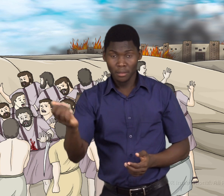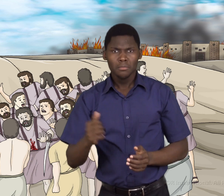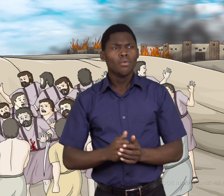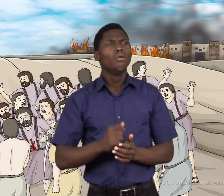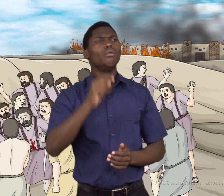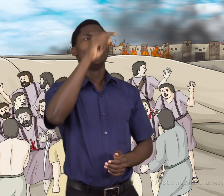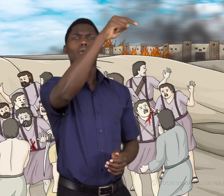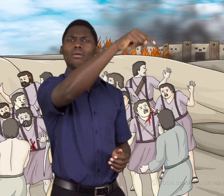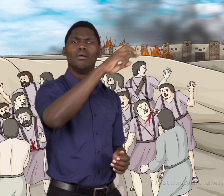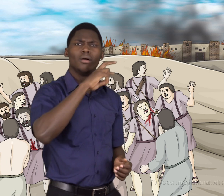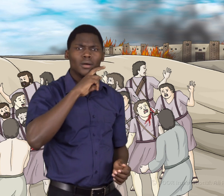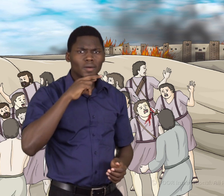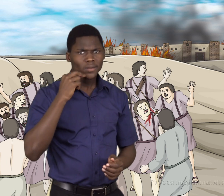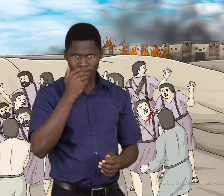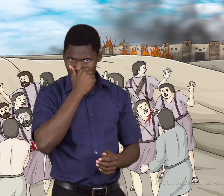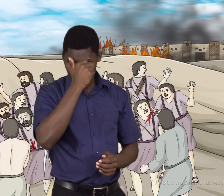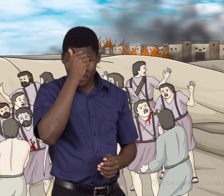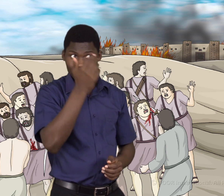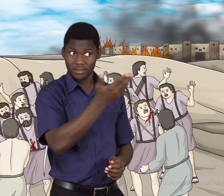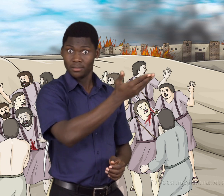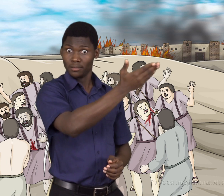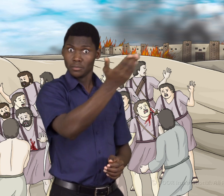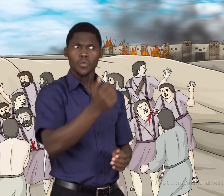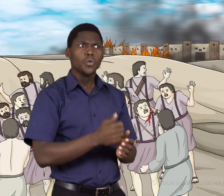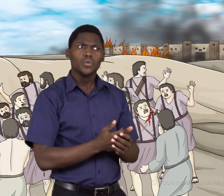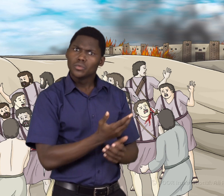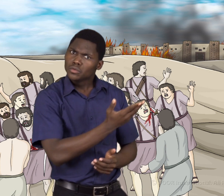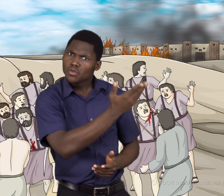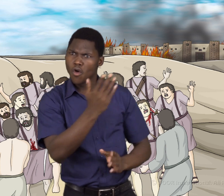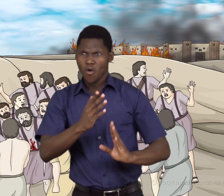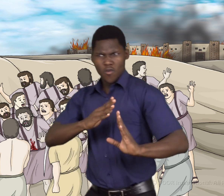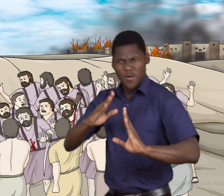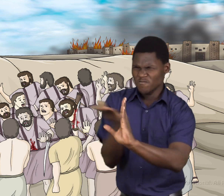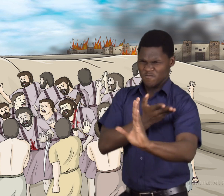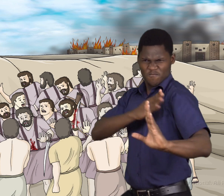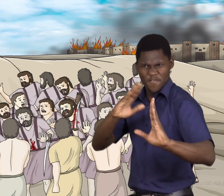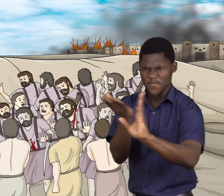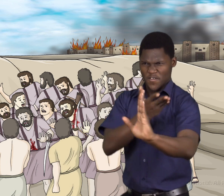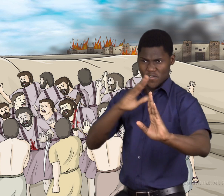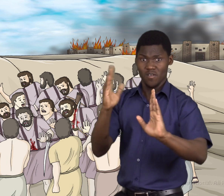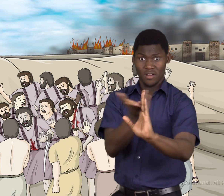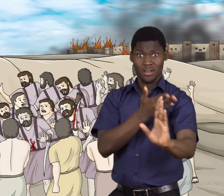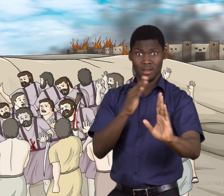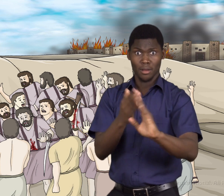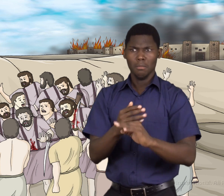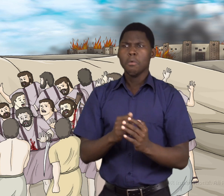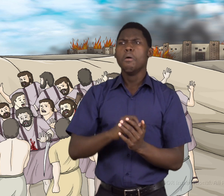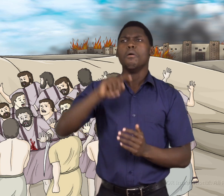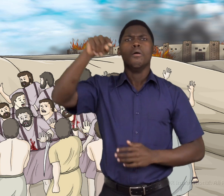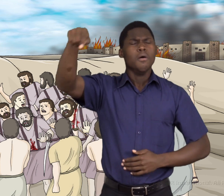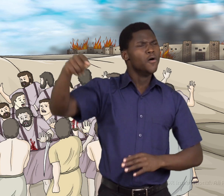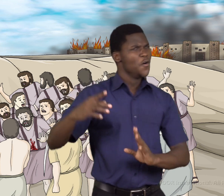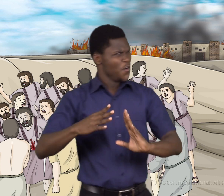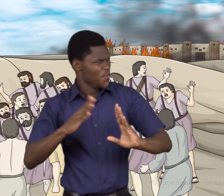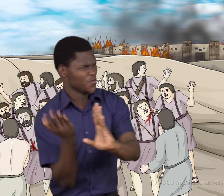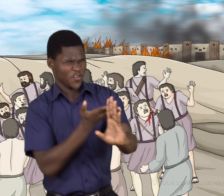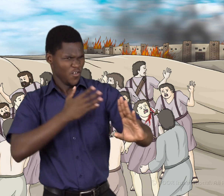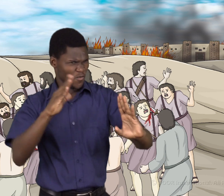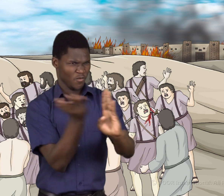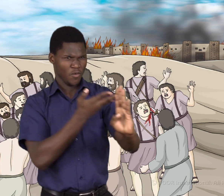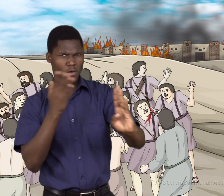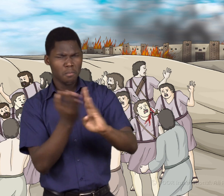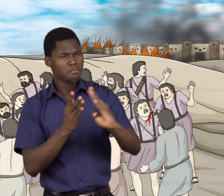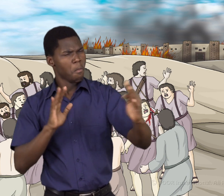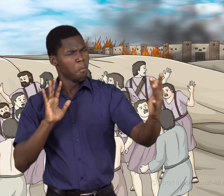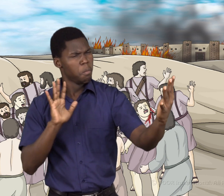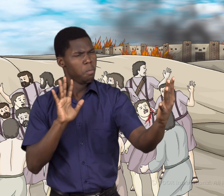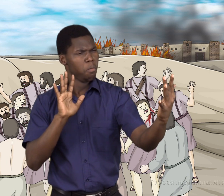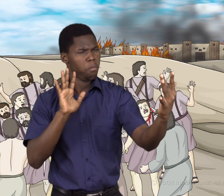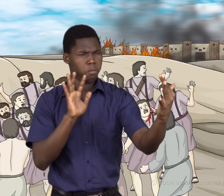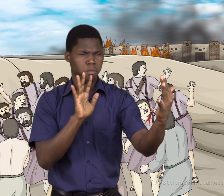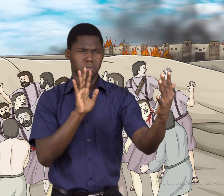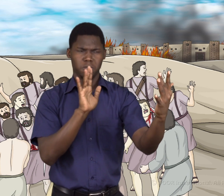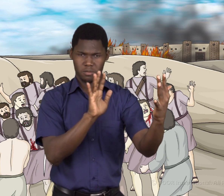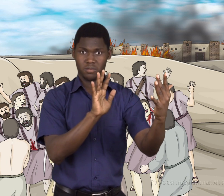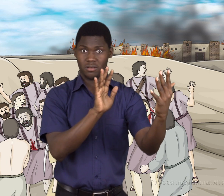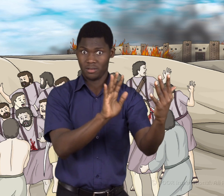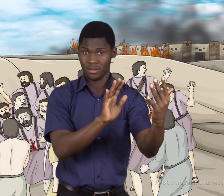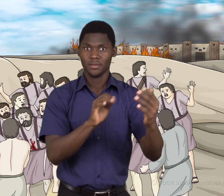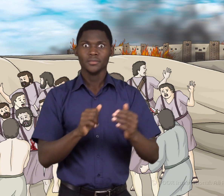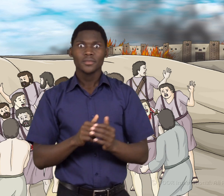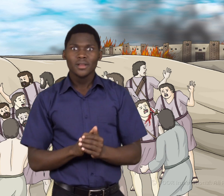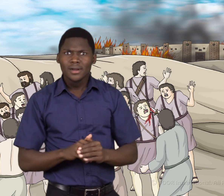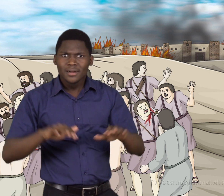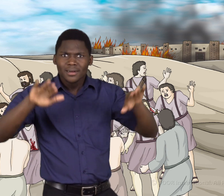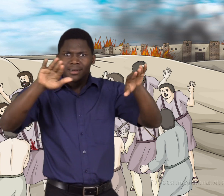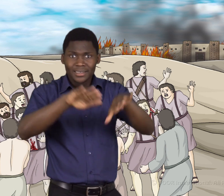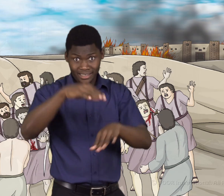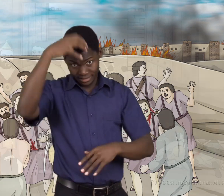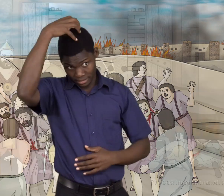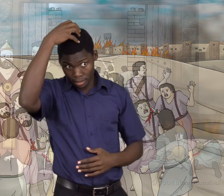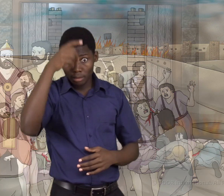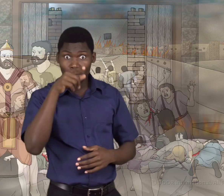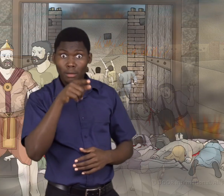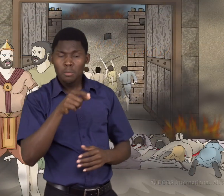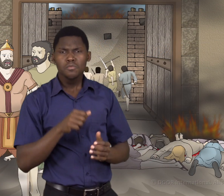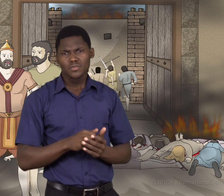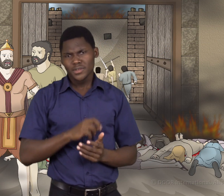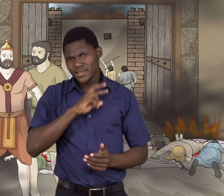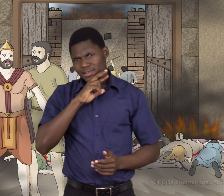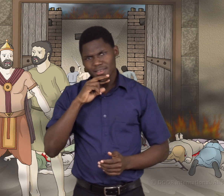So Israel struck them down until no survivor or fugitive remained.